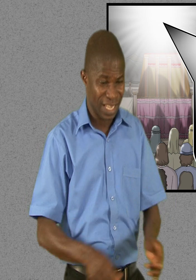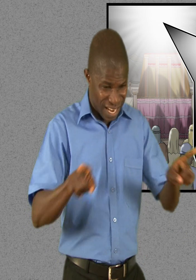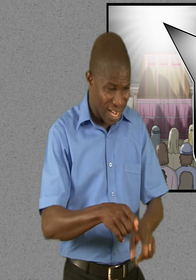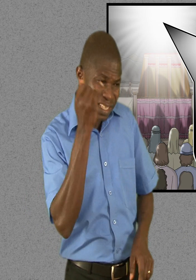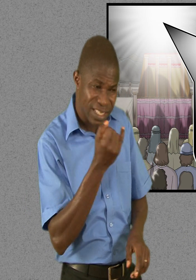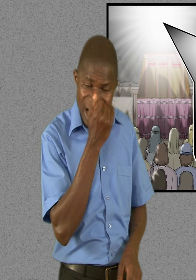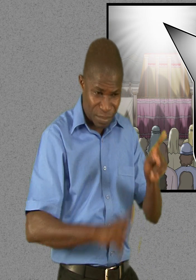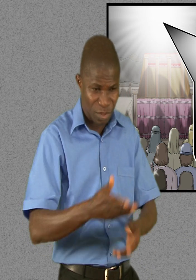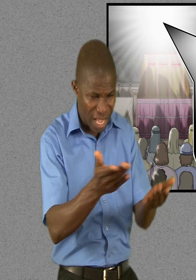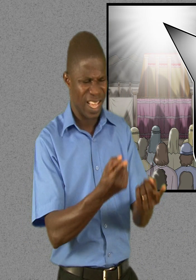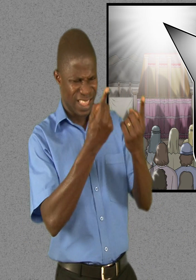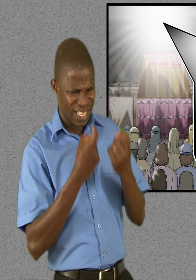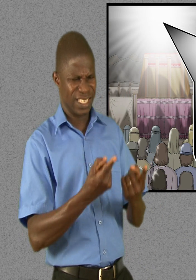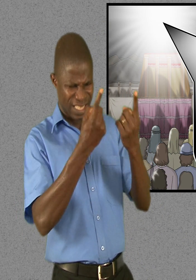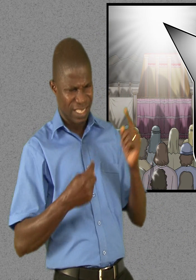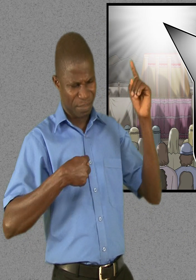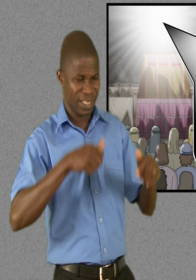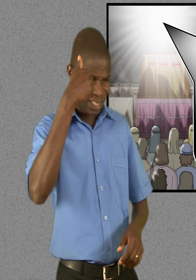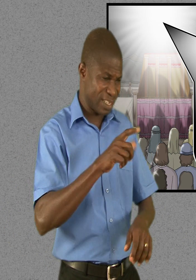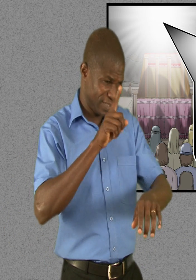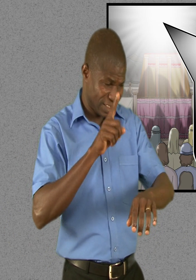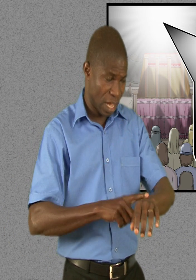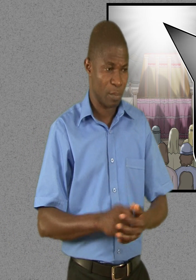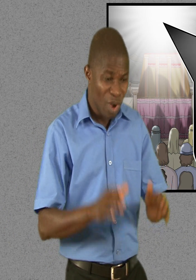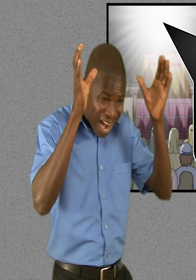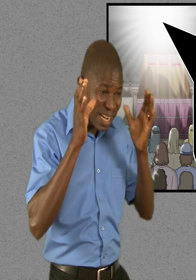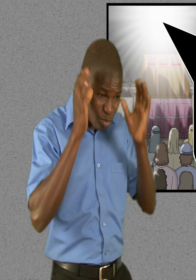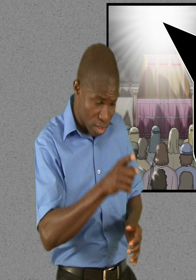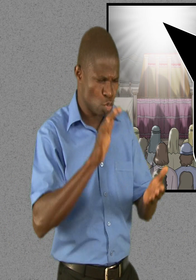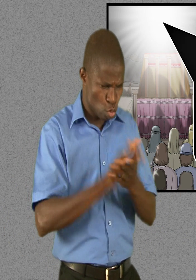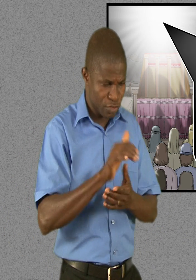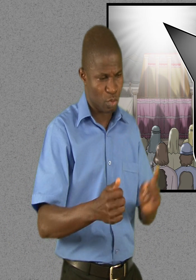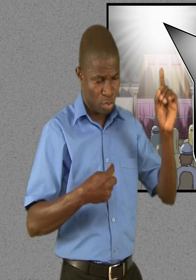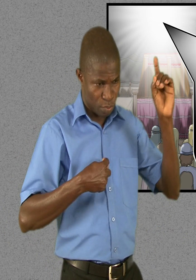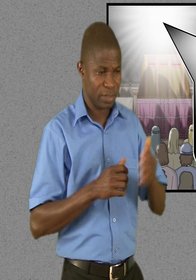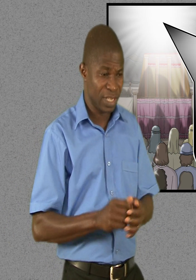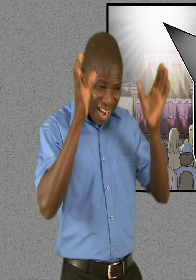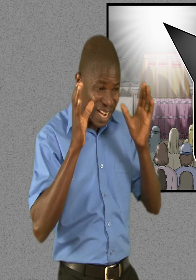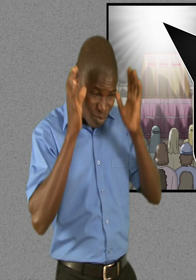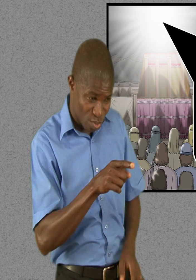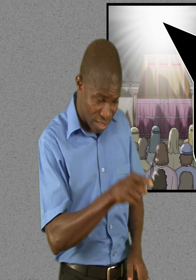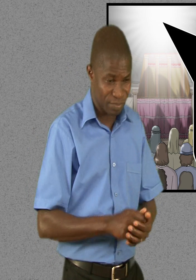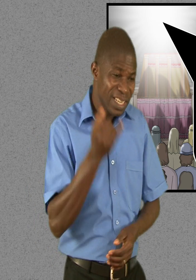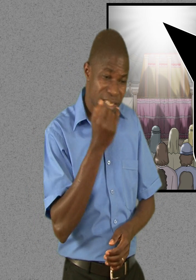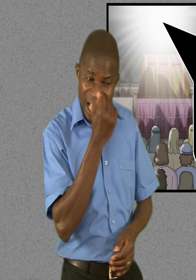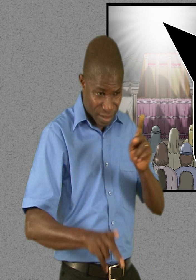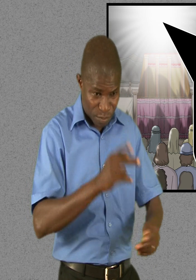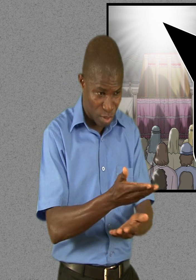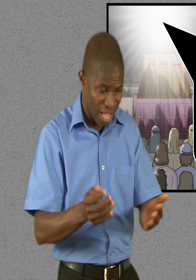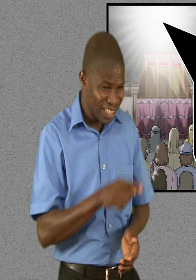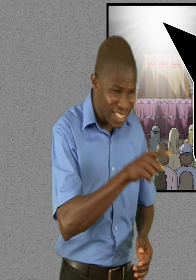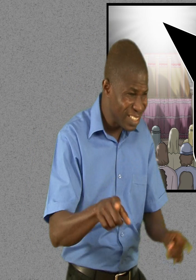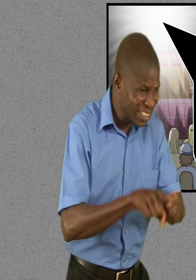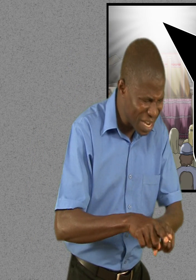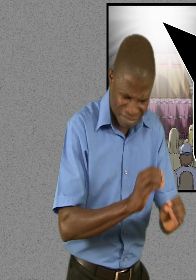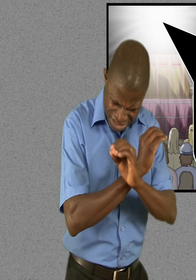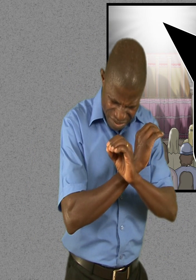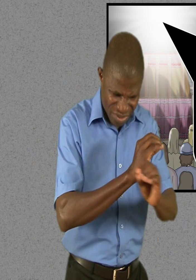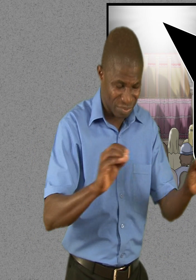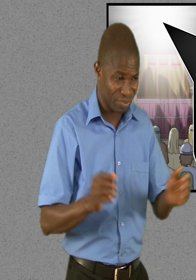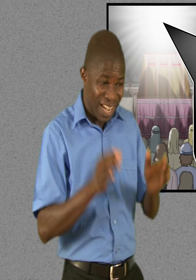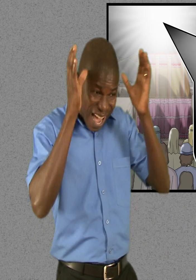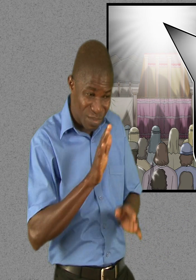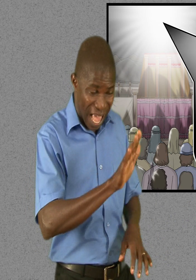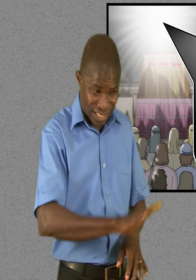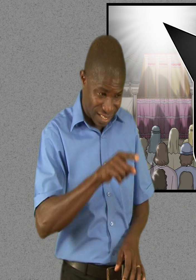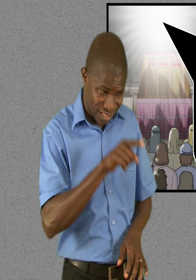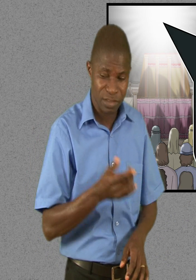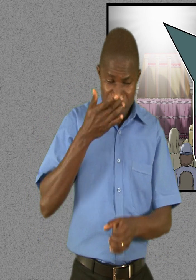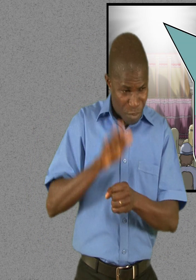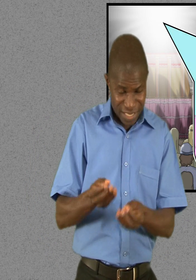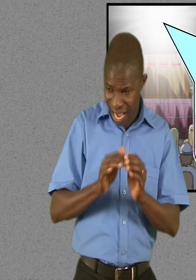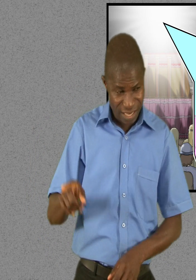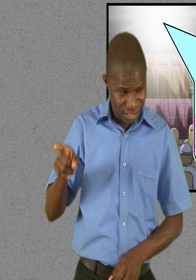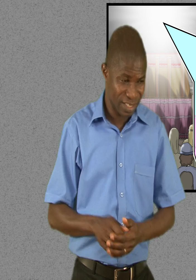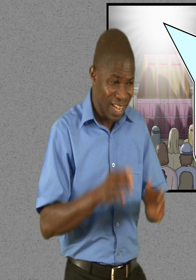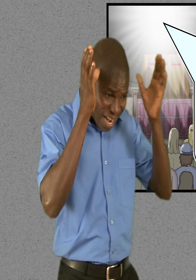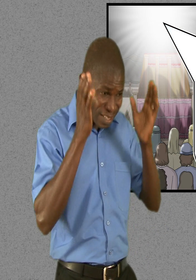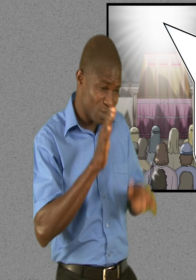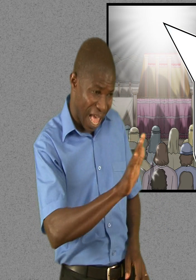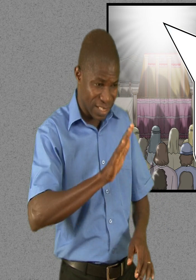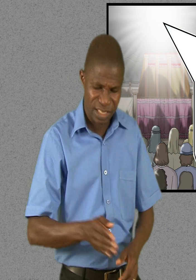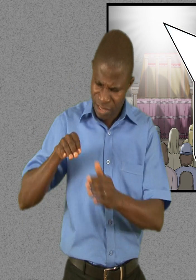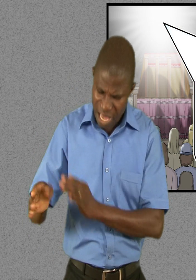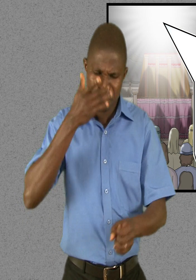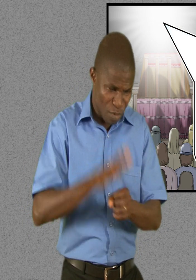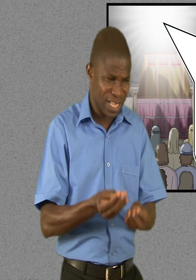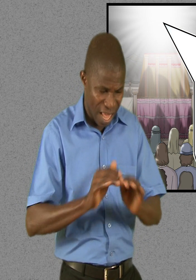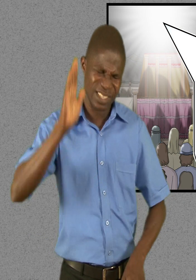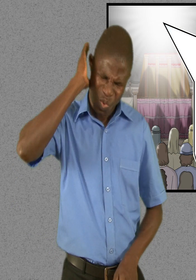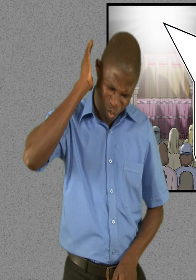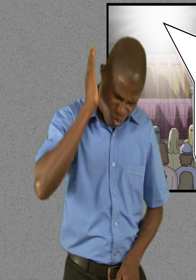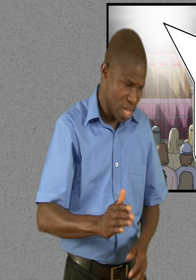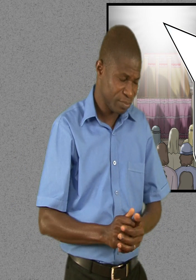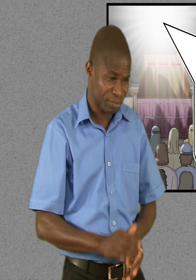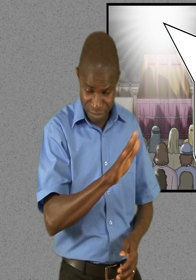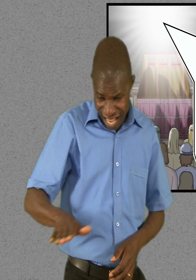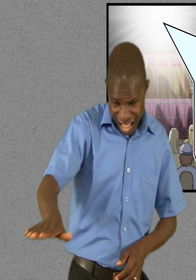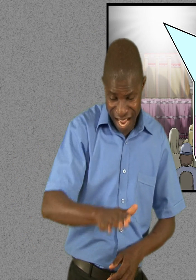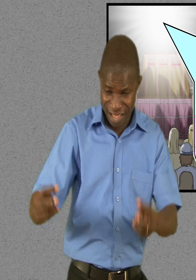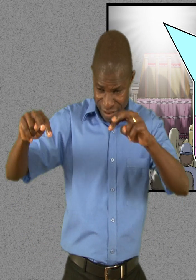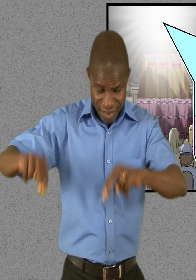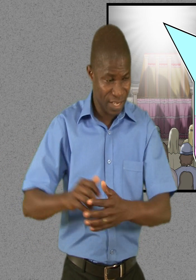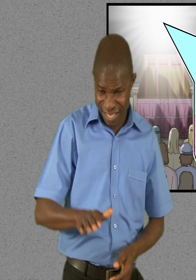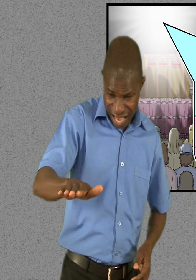But because My servant Caleb has a different spirit and has followed Me wholeheartedly, I will bring him into the land he has entered, and his descendants will inherit it.